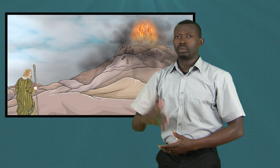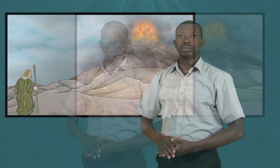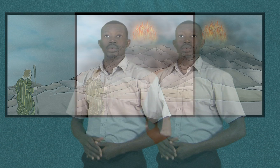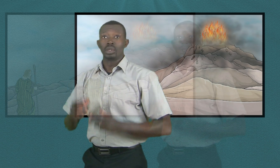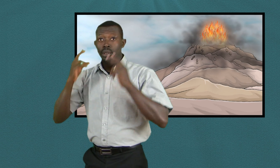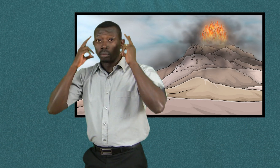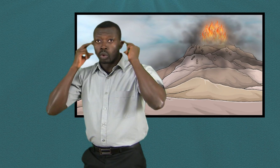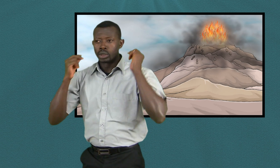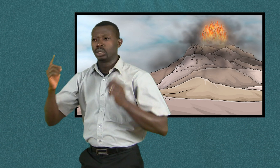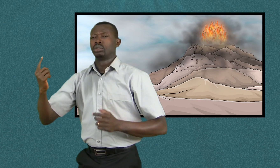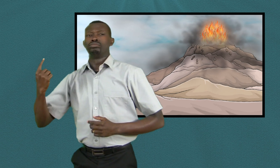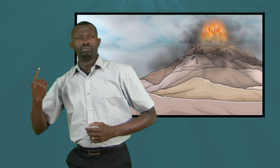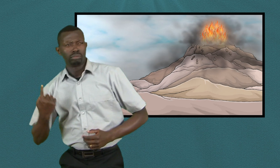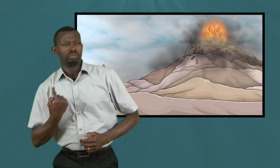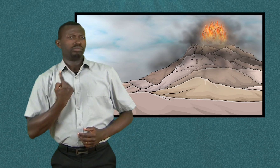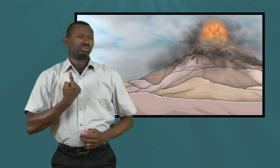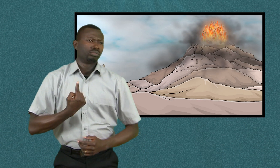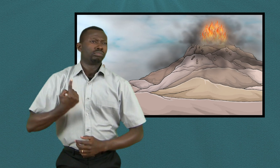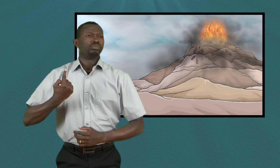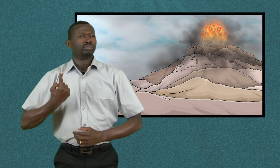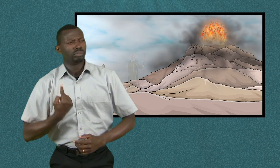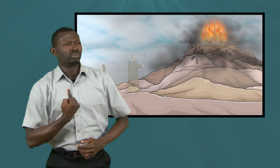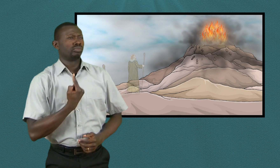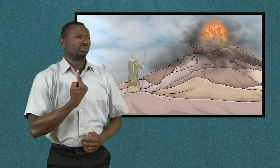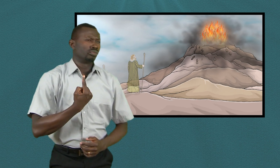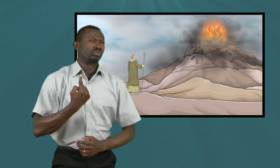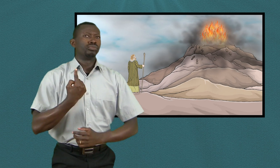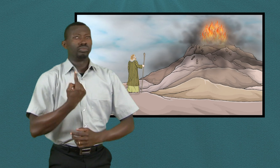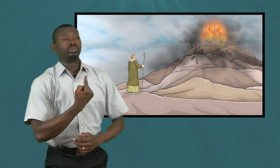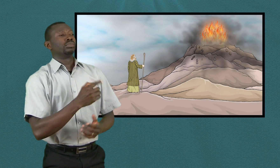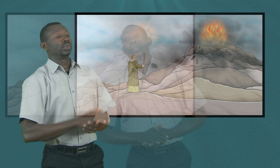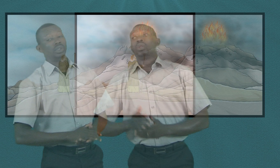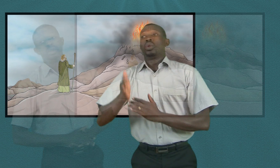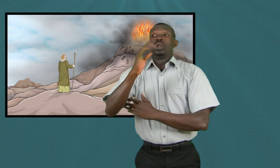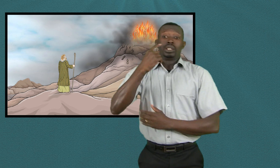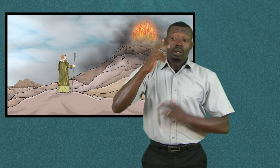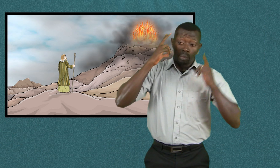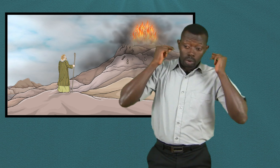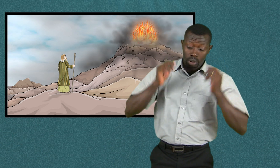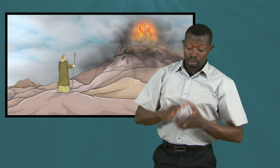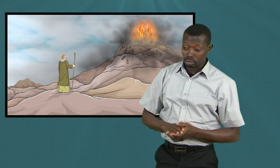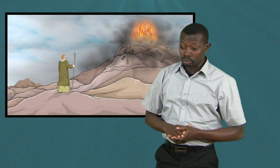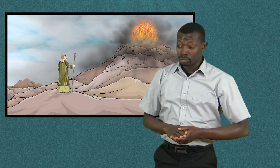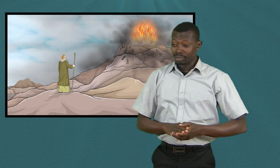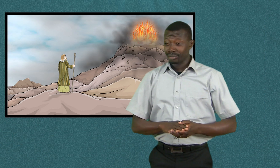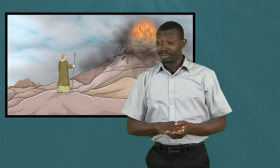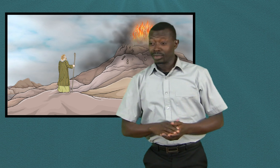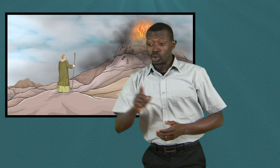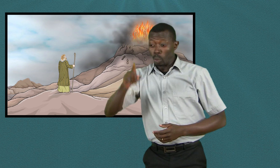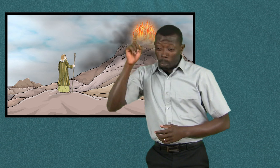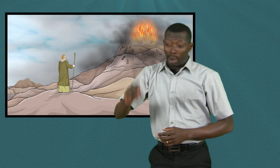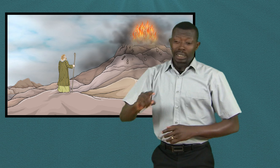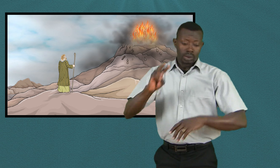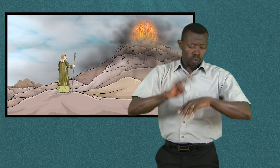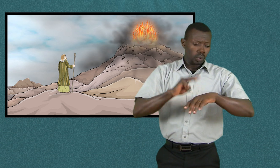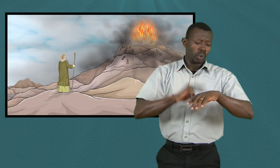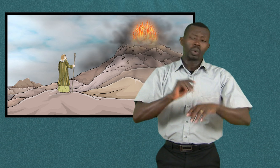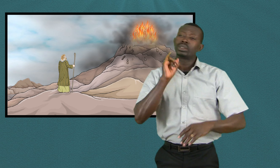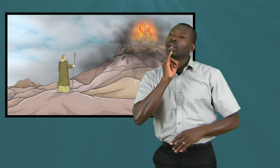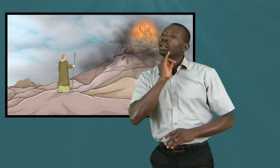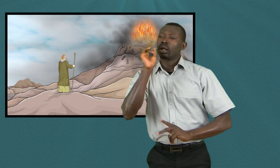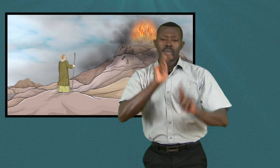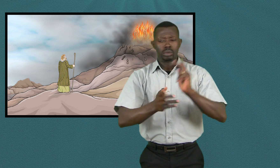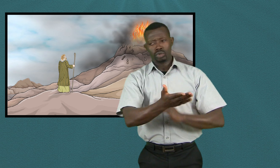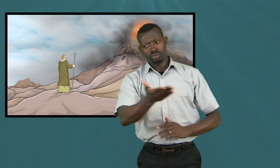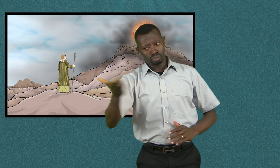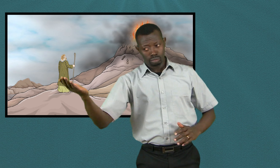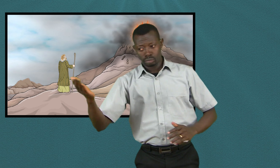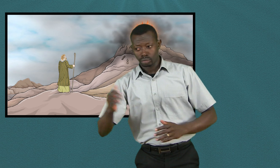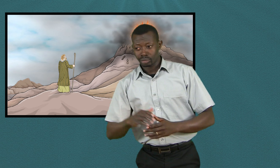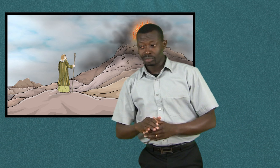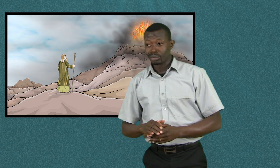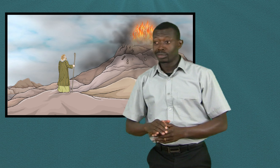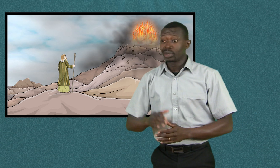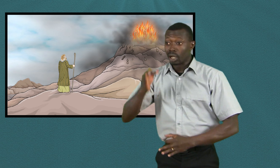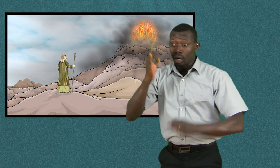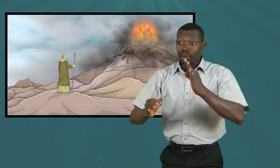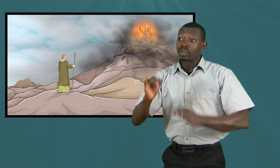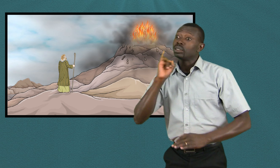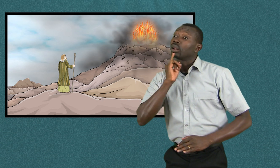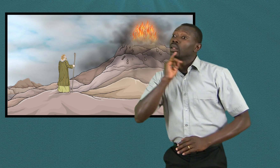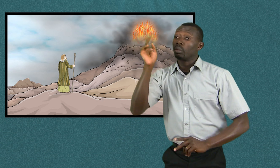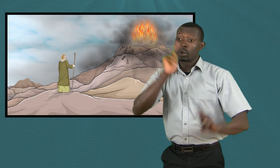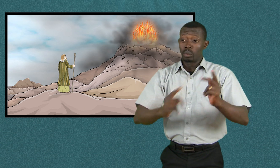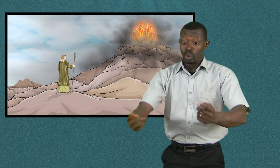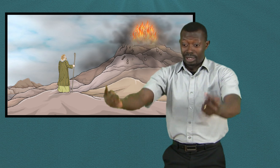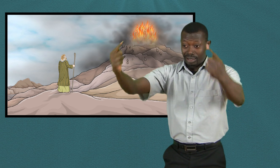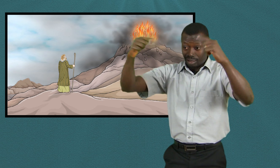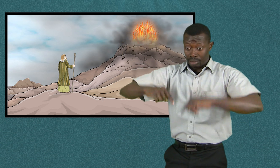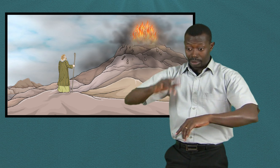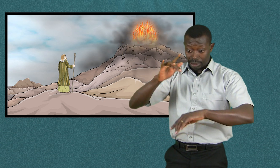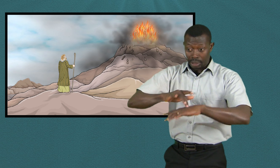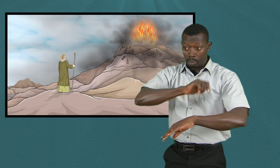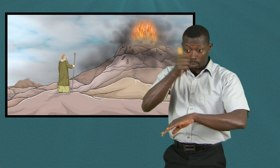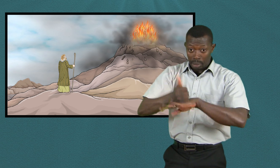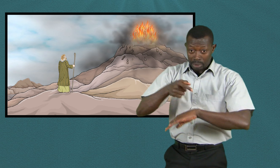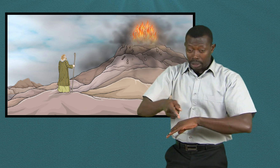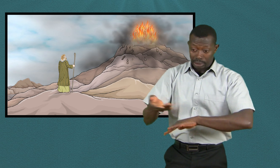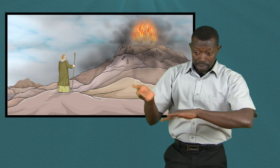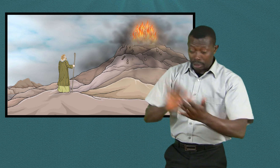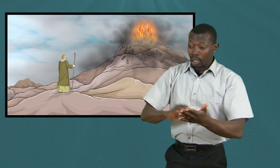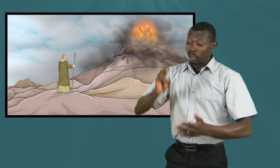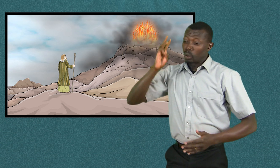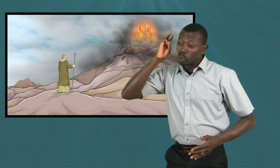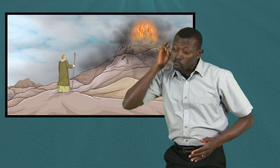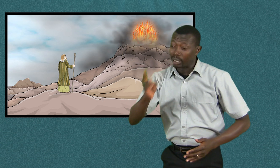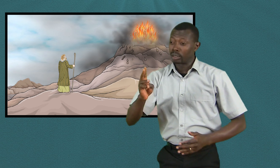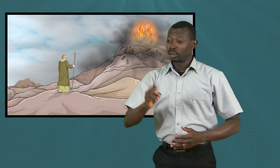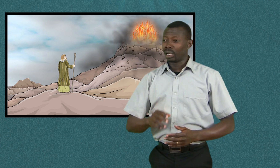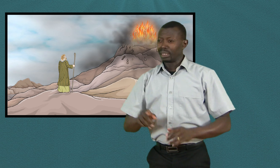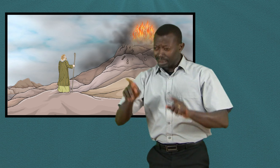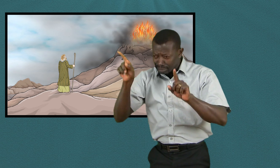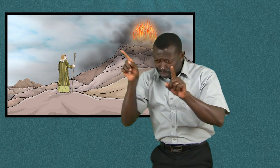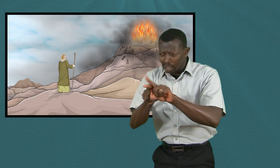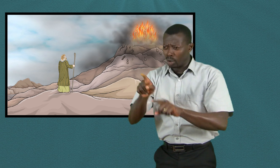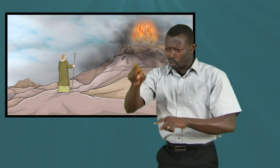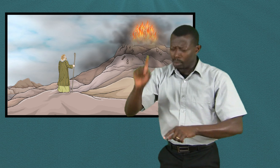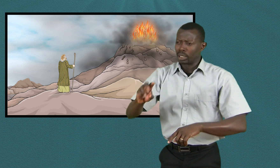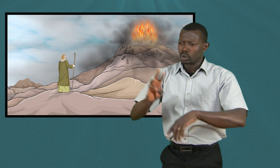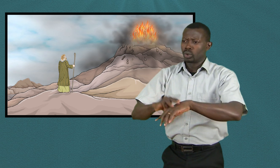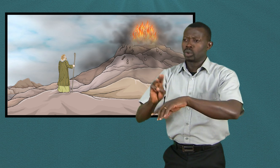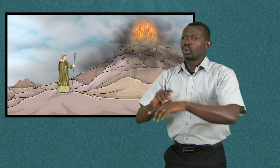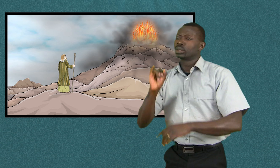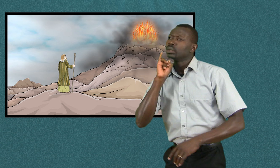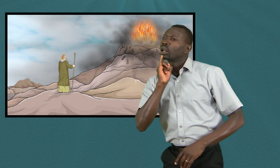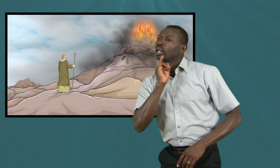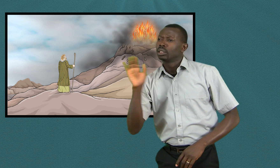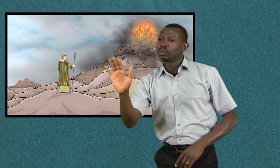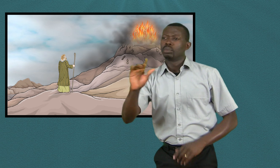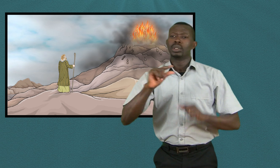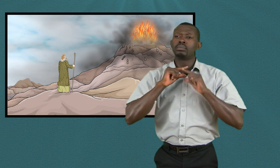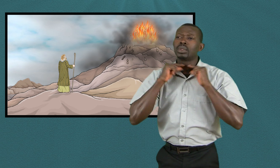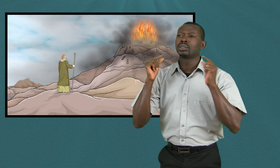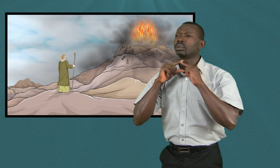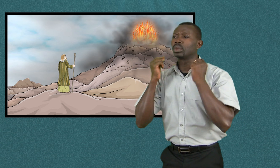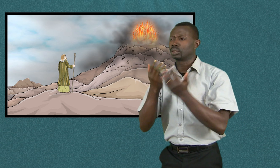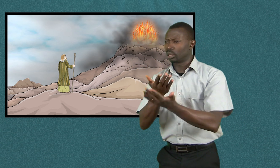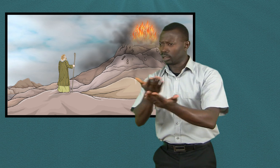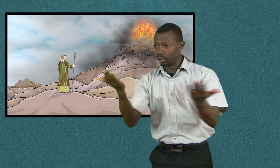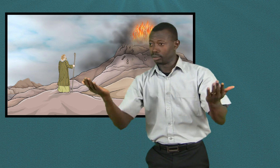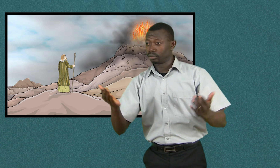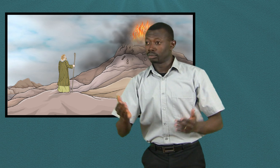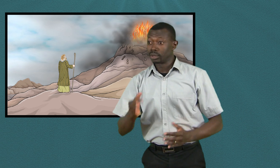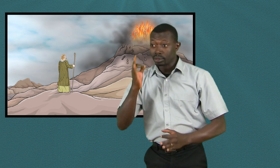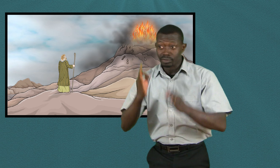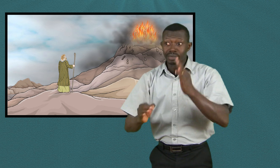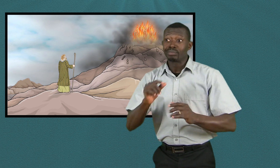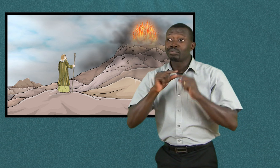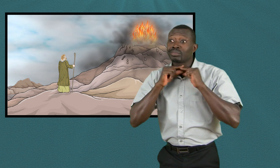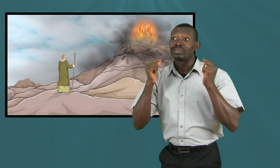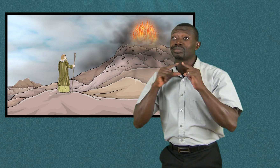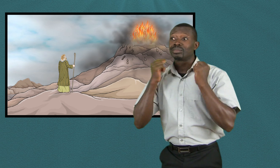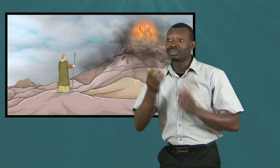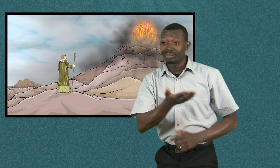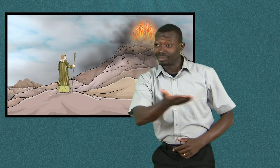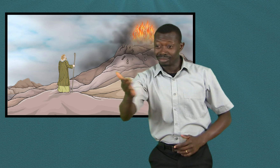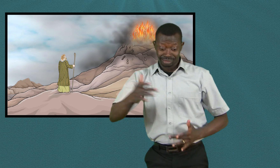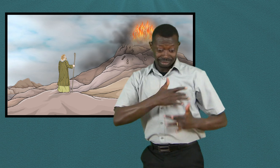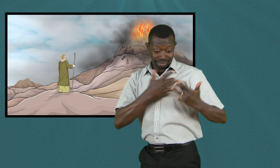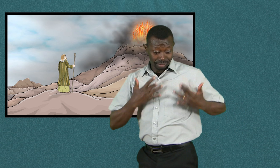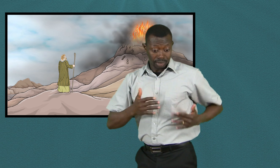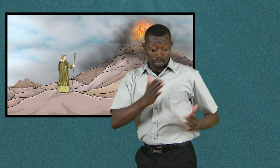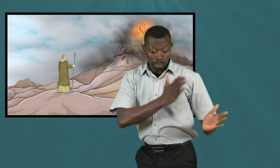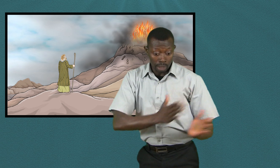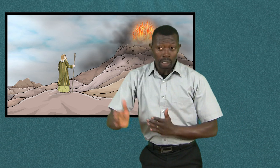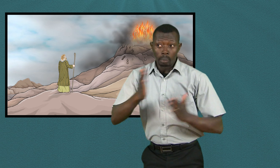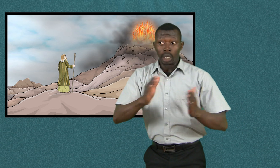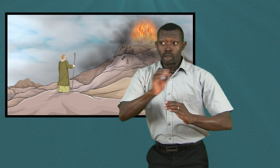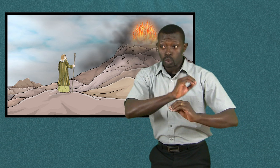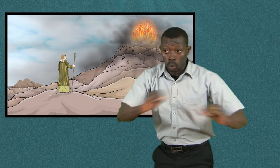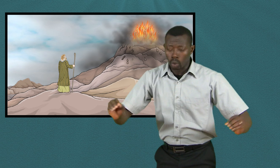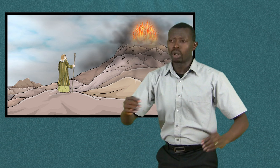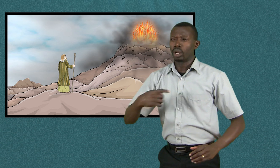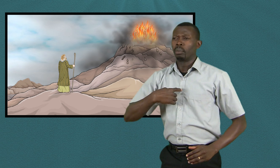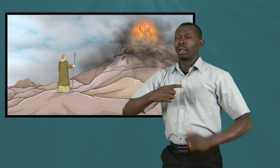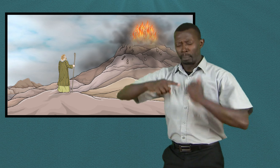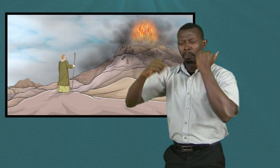So Moses went up, and the LORD said to him, “Go down and warn the people not to break through to see the LORD, lest many of them perish.